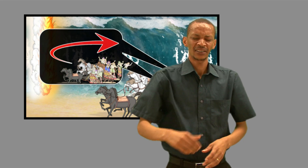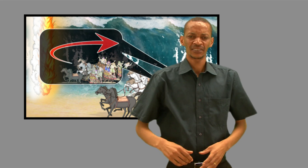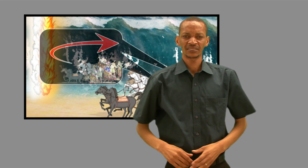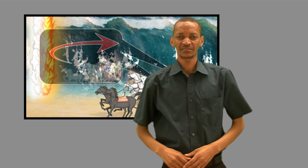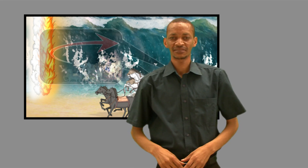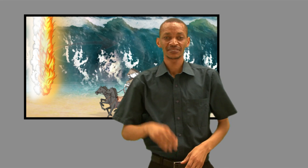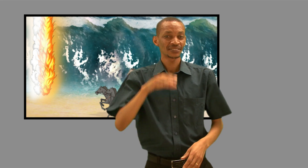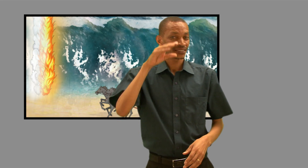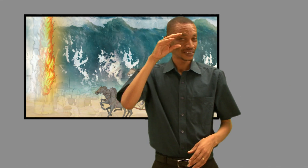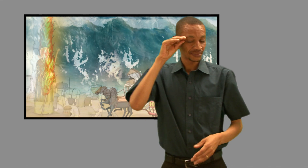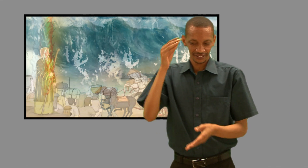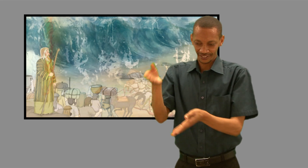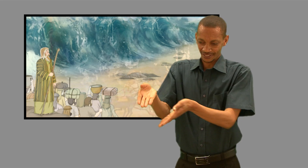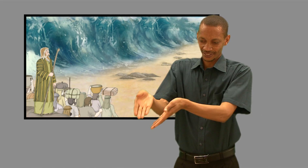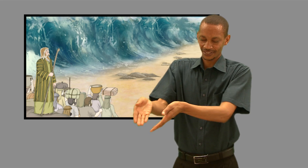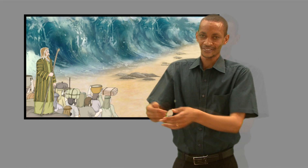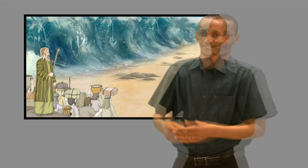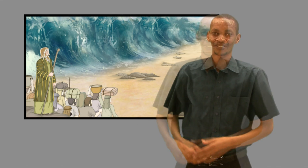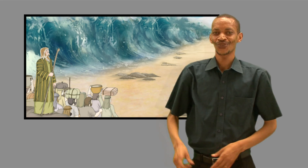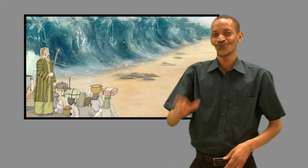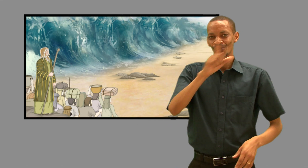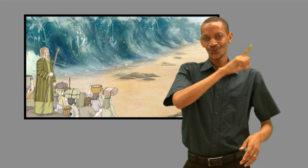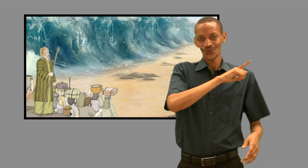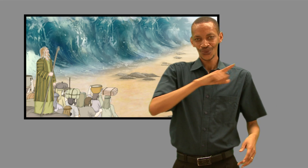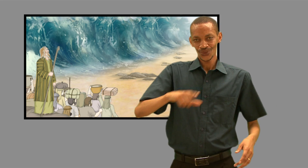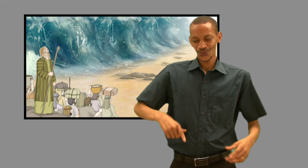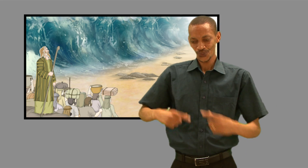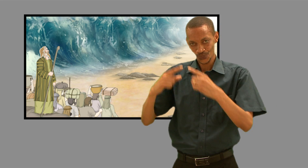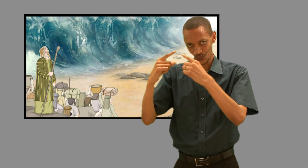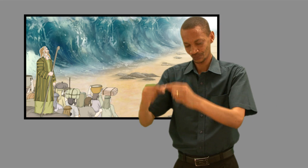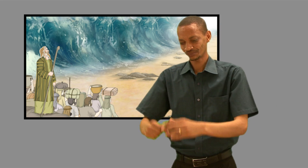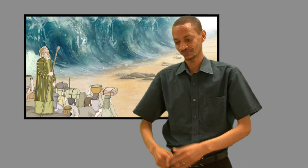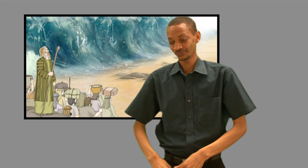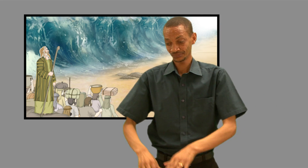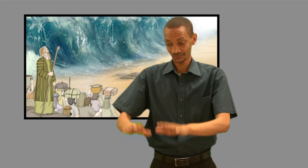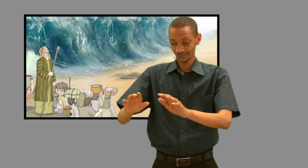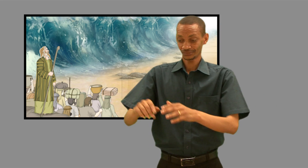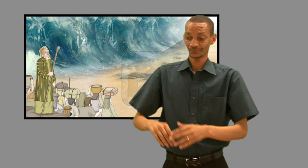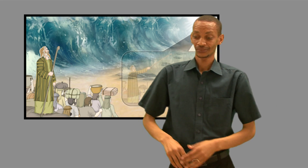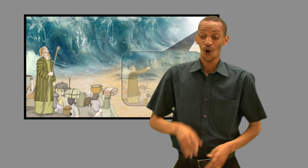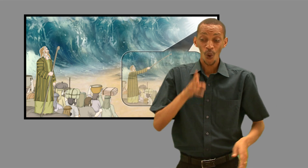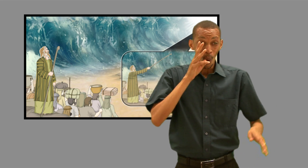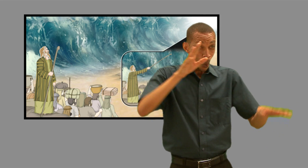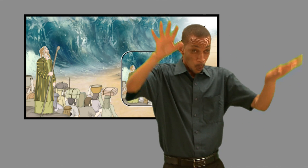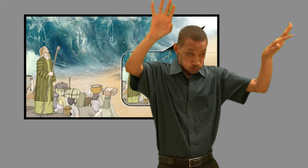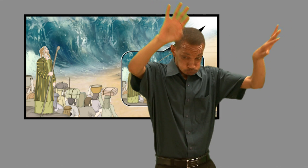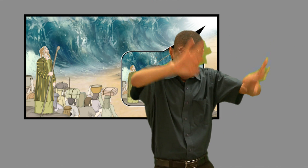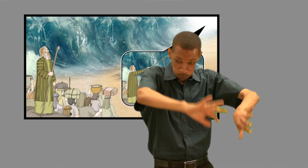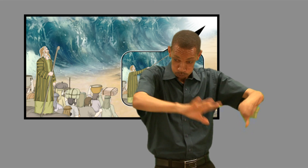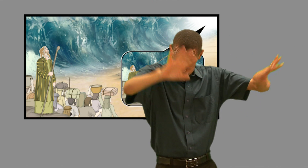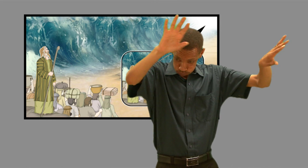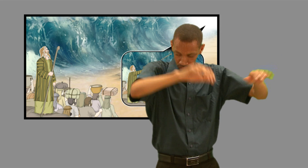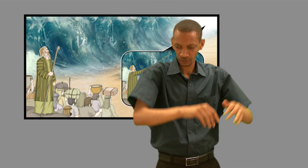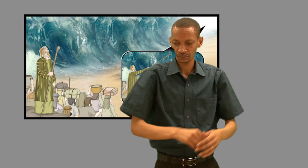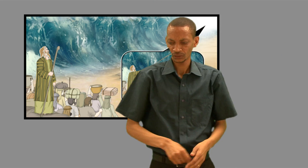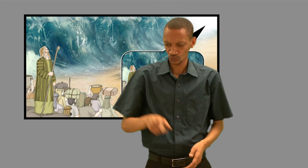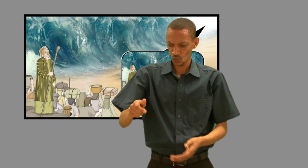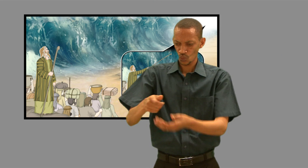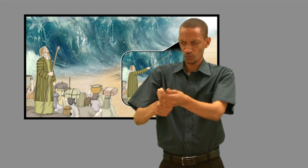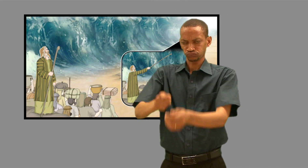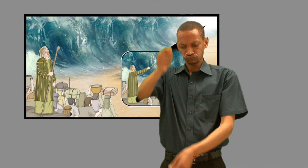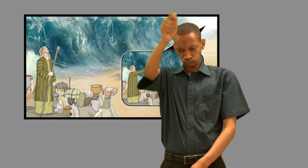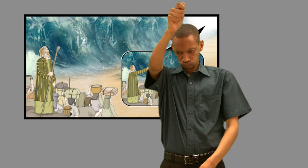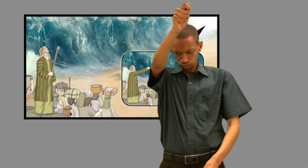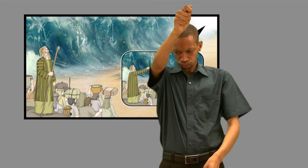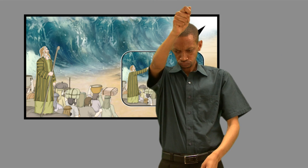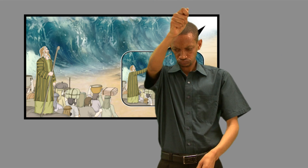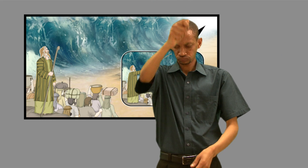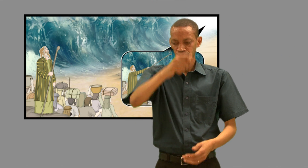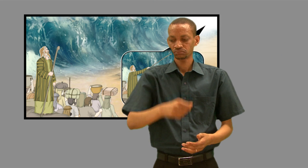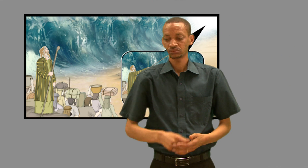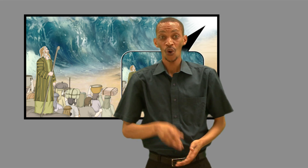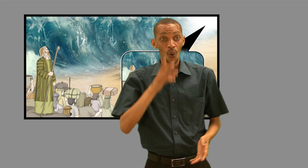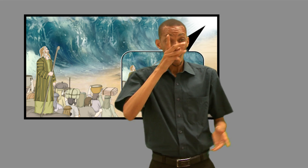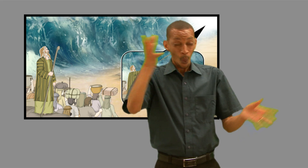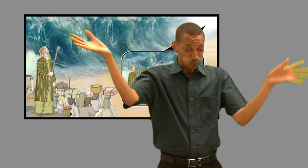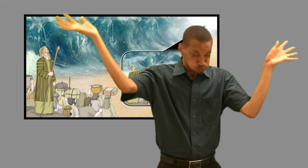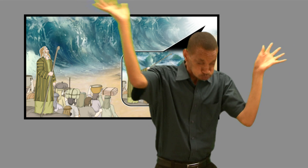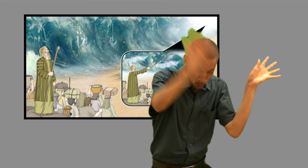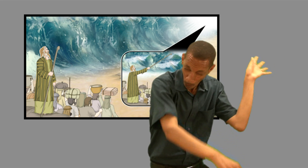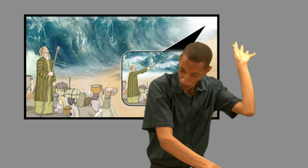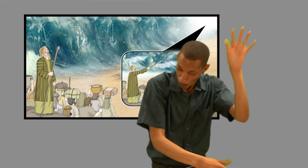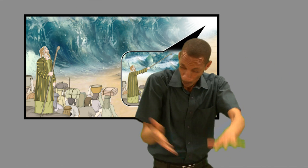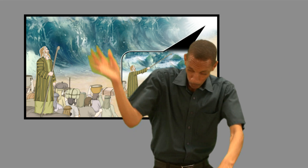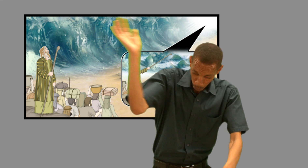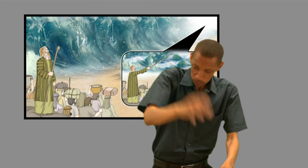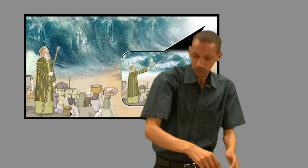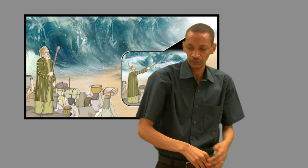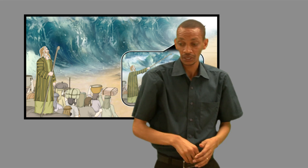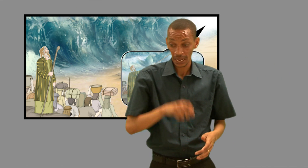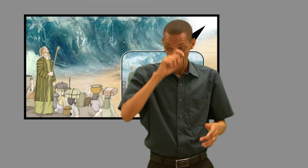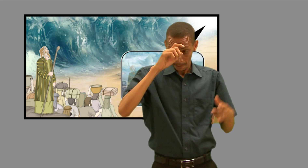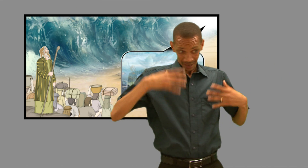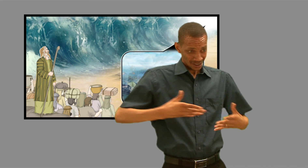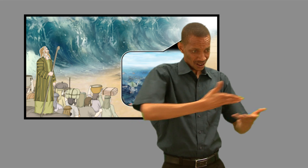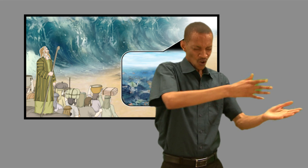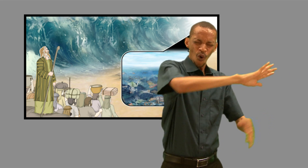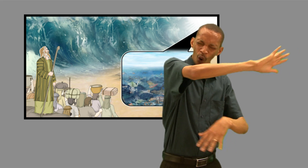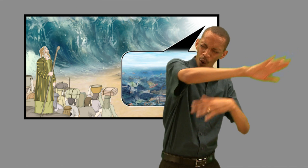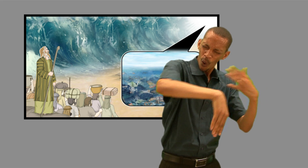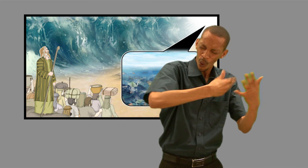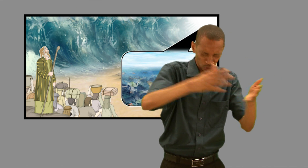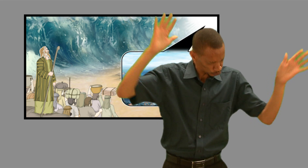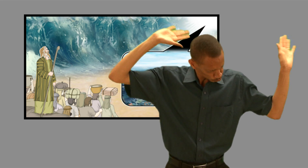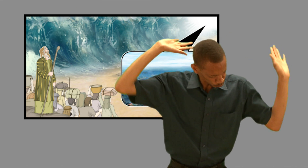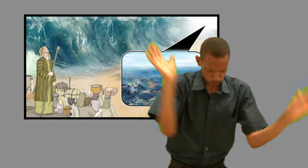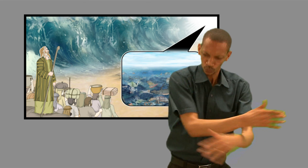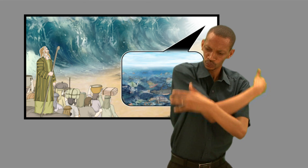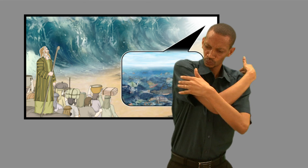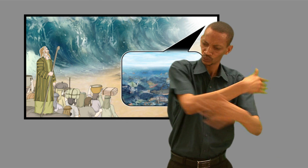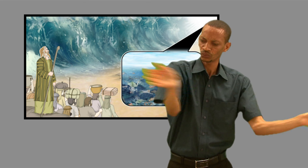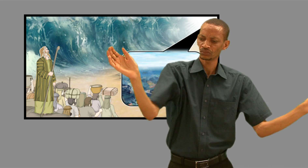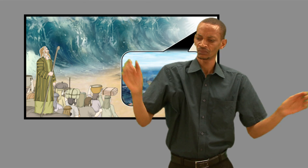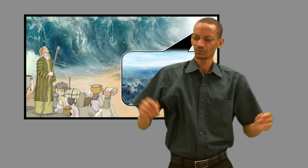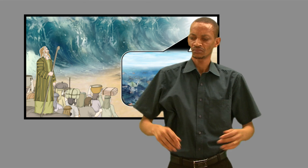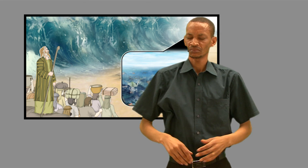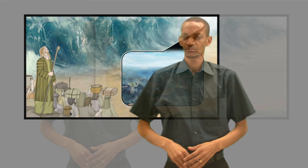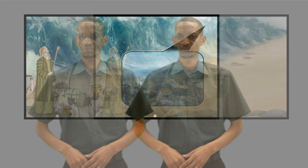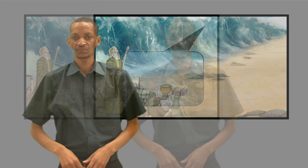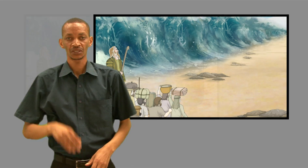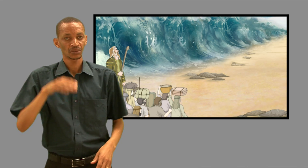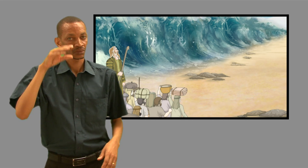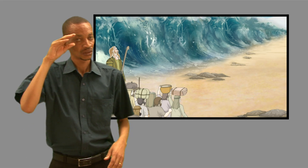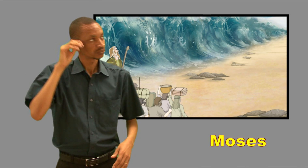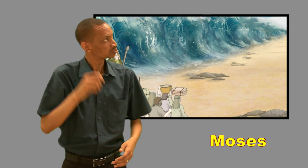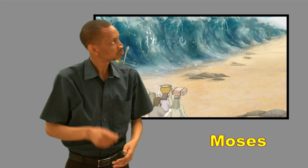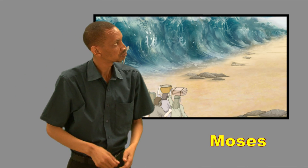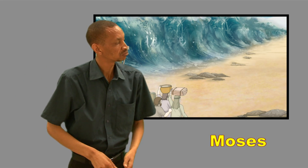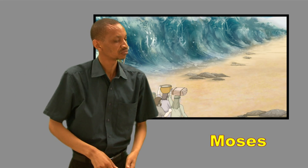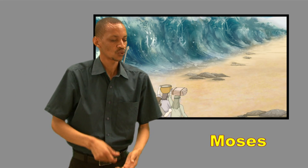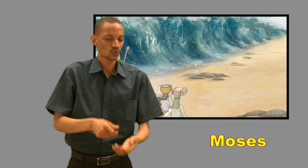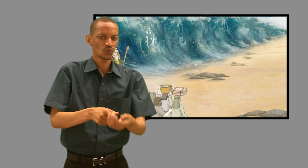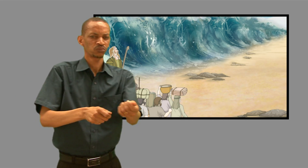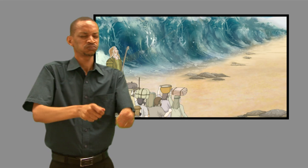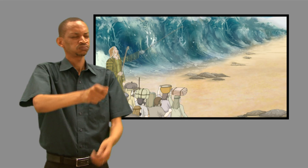Then the LORD said to Moses, “Stretch out your hand over the sea, so that the waters may flow back over the Egyptians and their chariots and horsemen.”